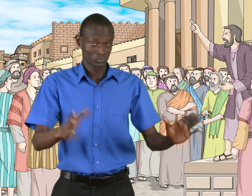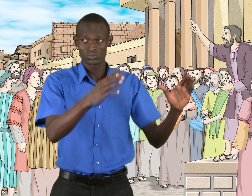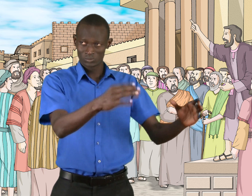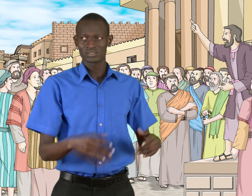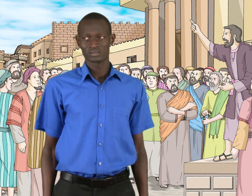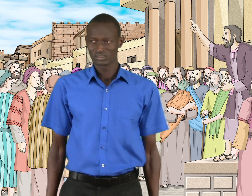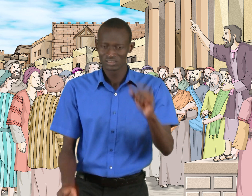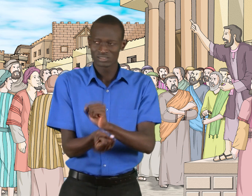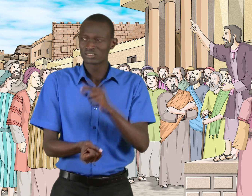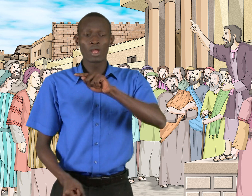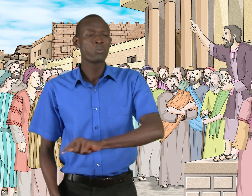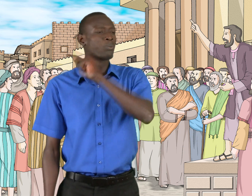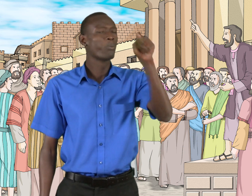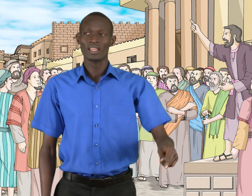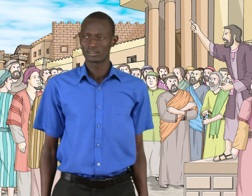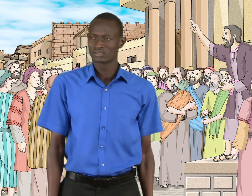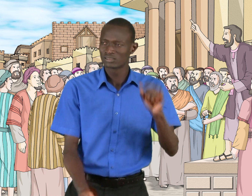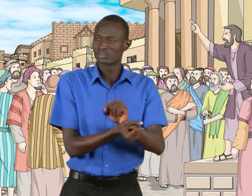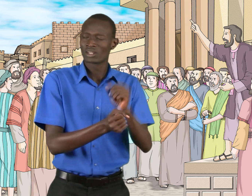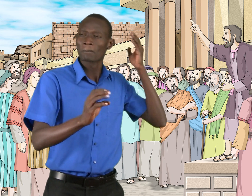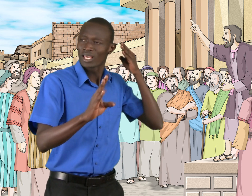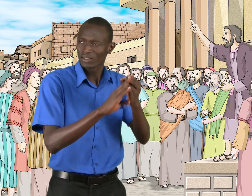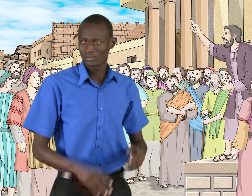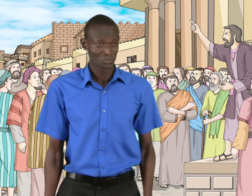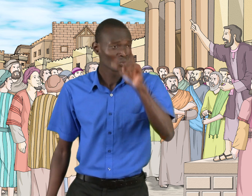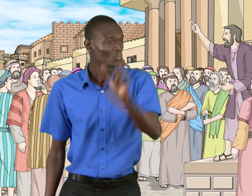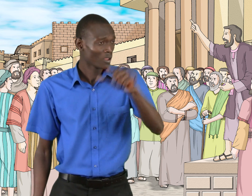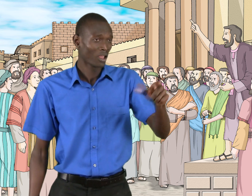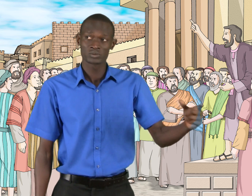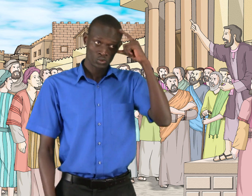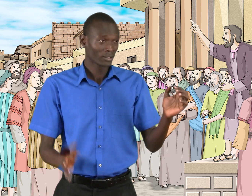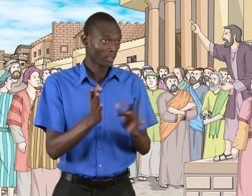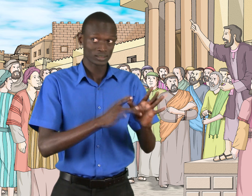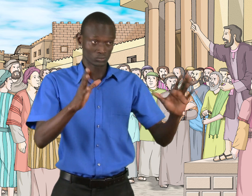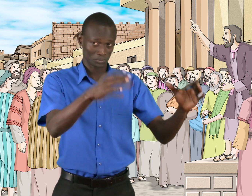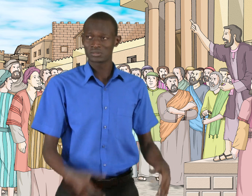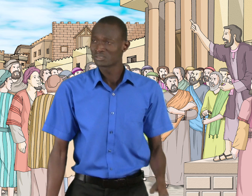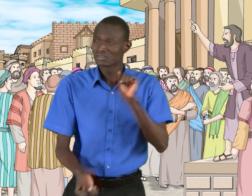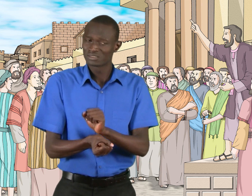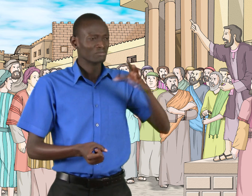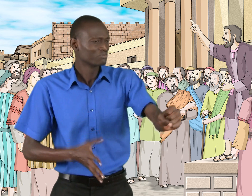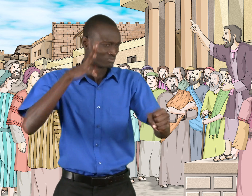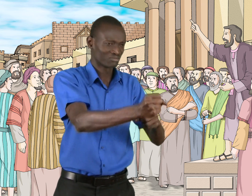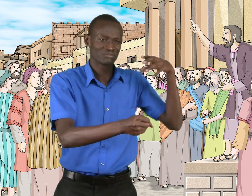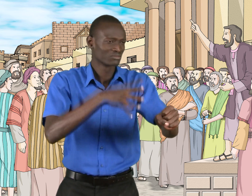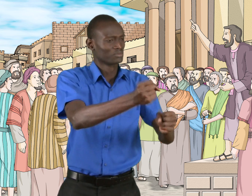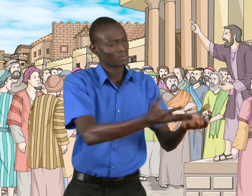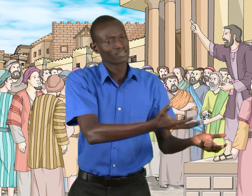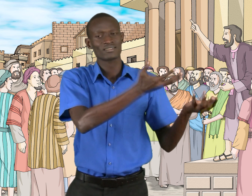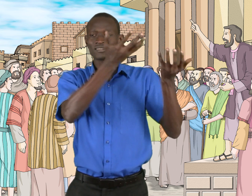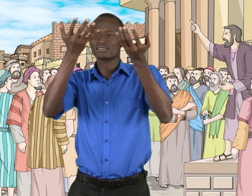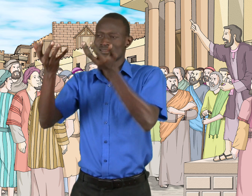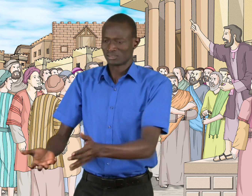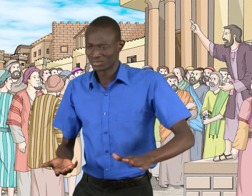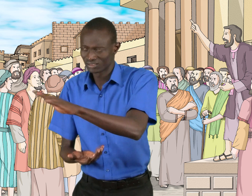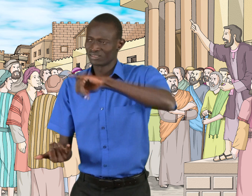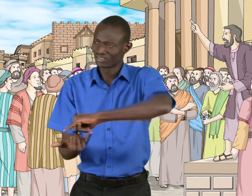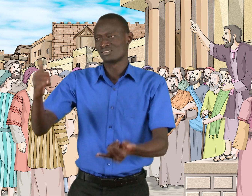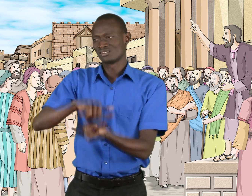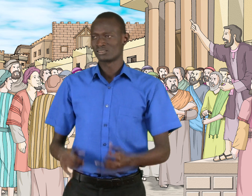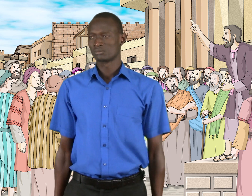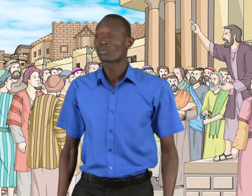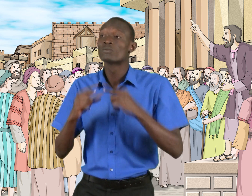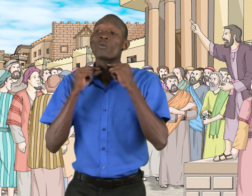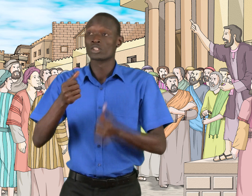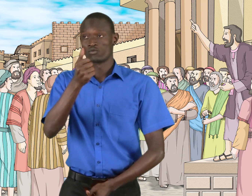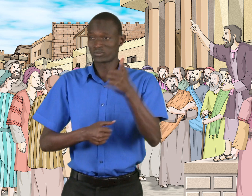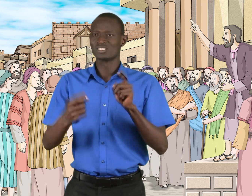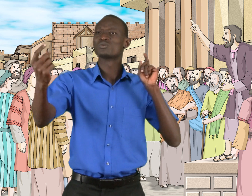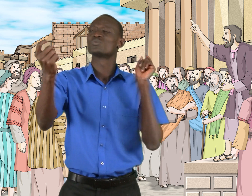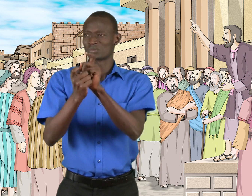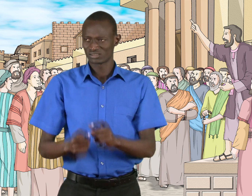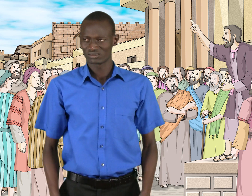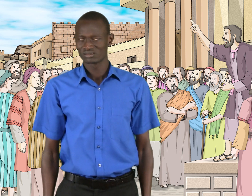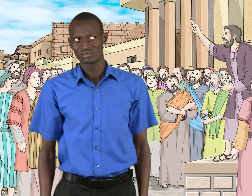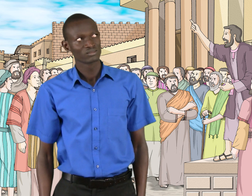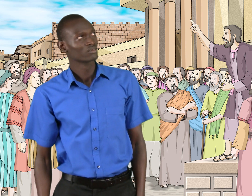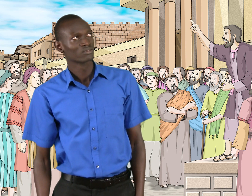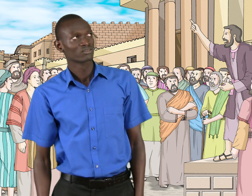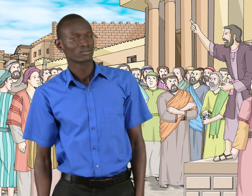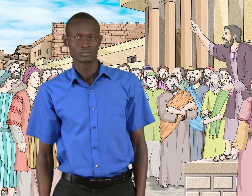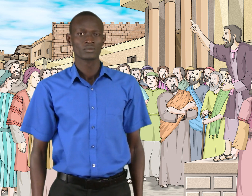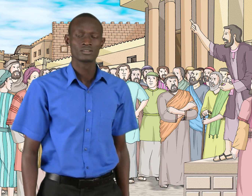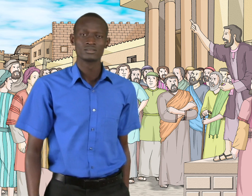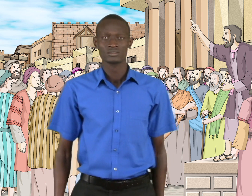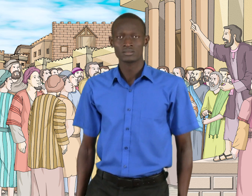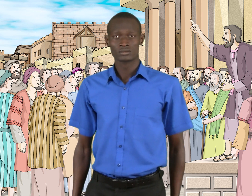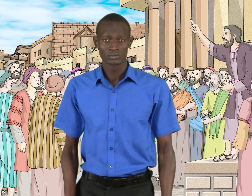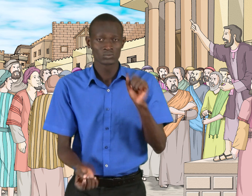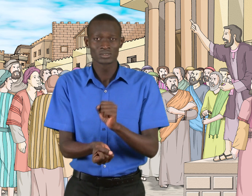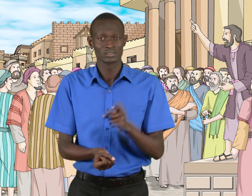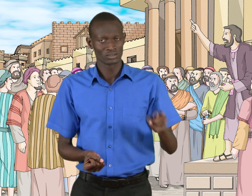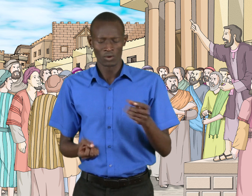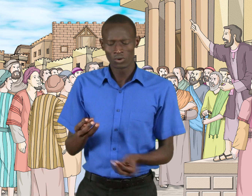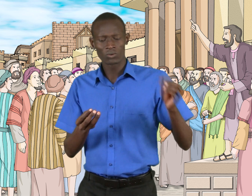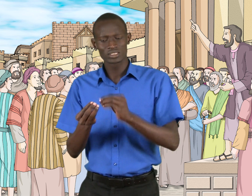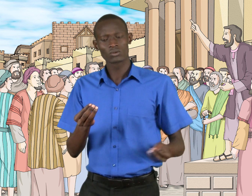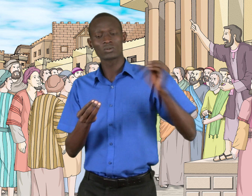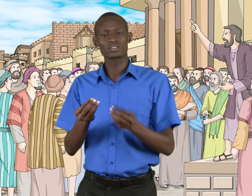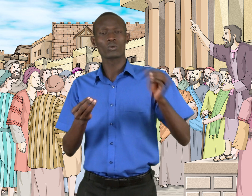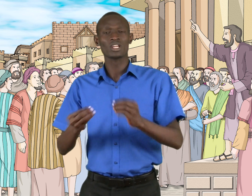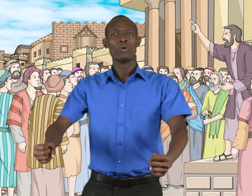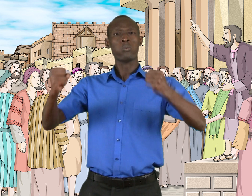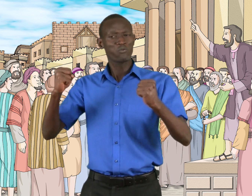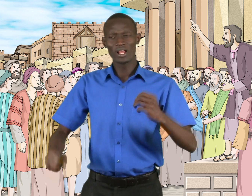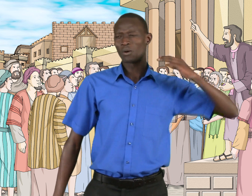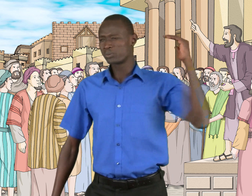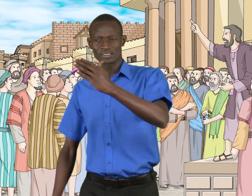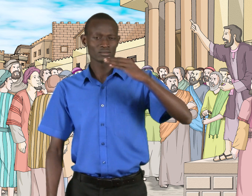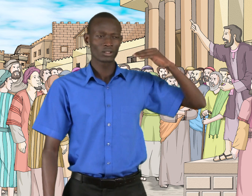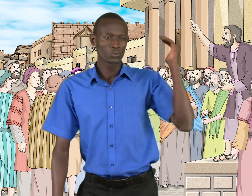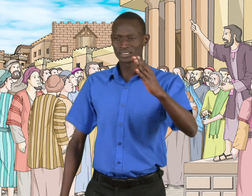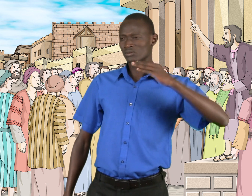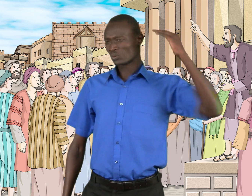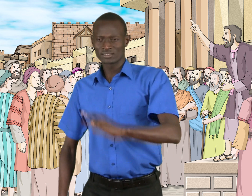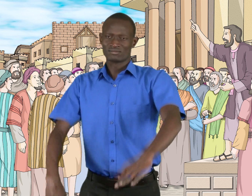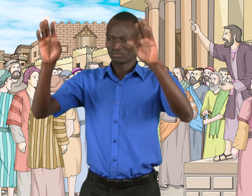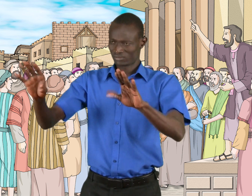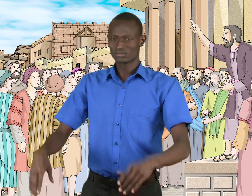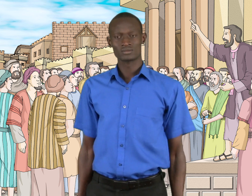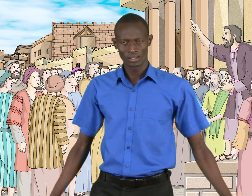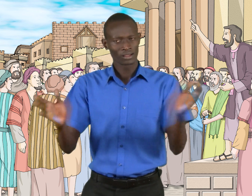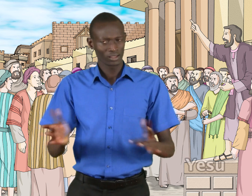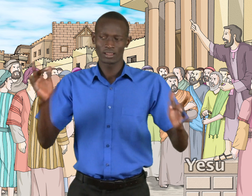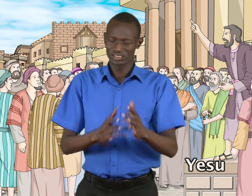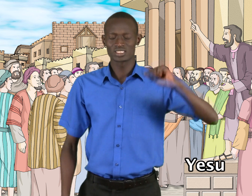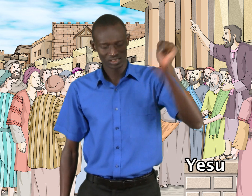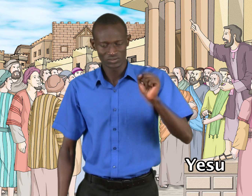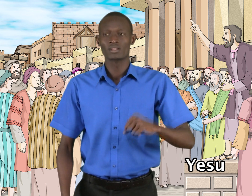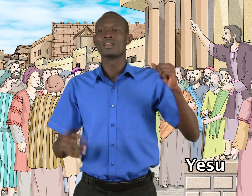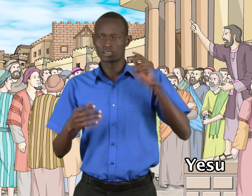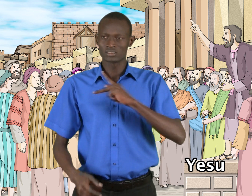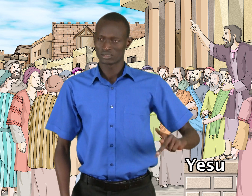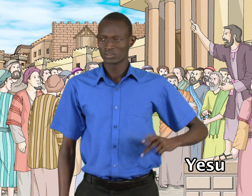And hasn’t he come here to take them as prisoners to the chief priests?”